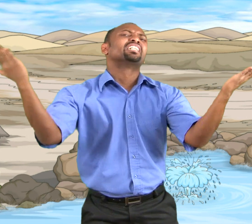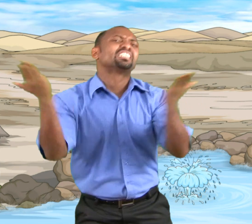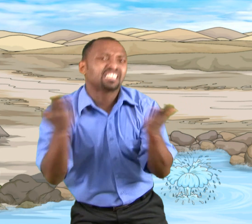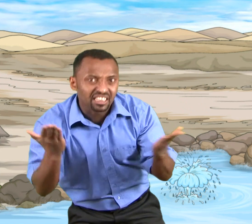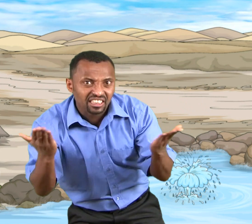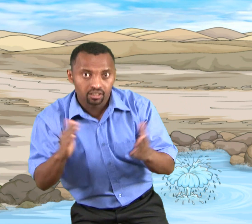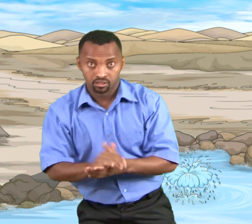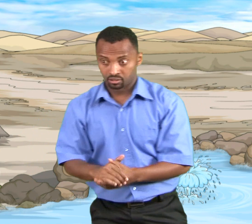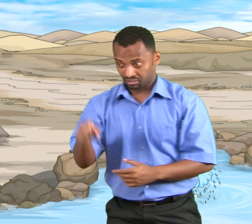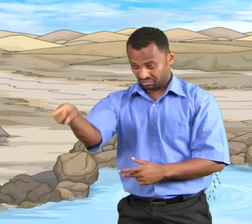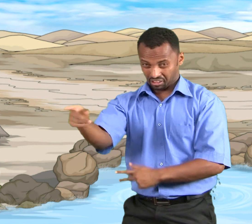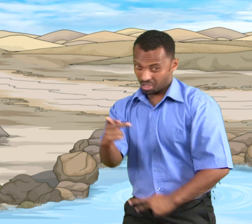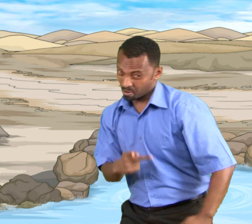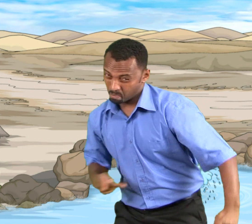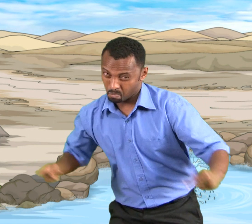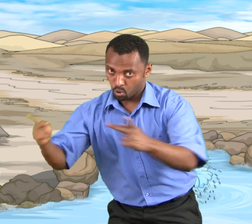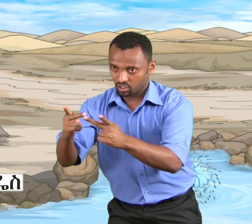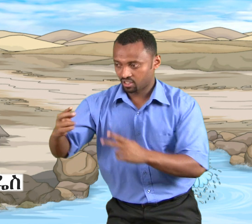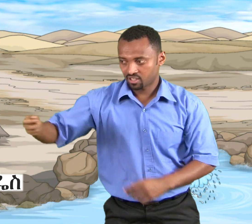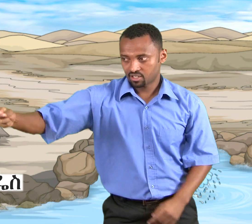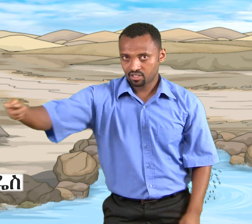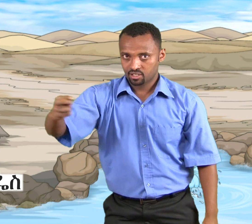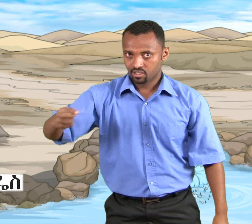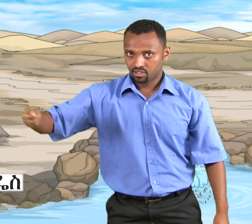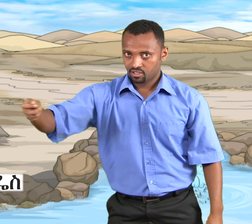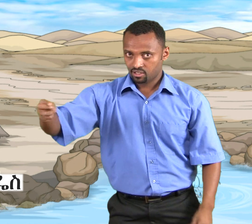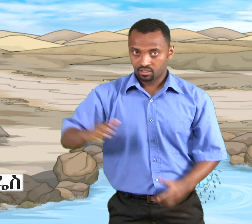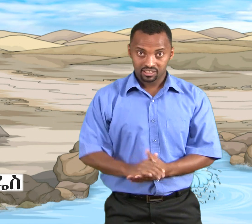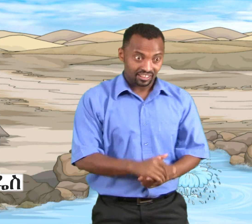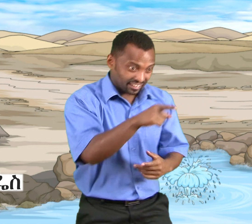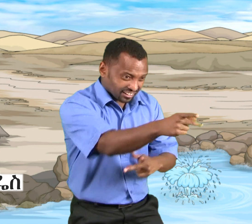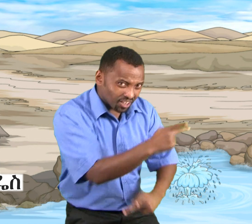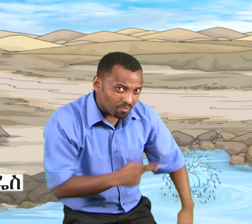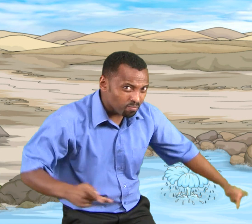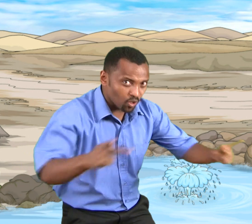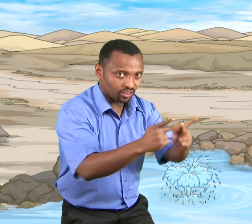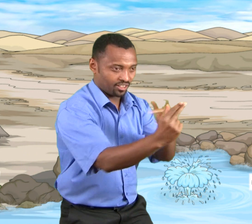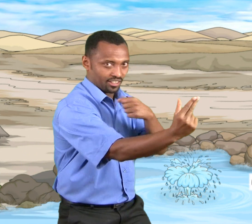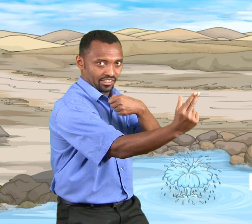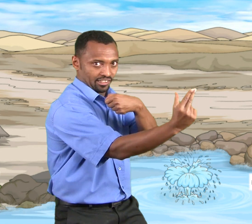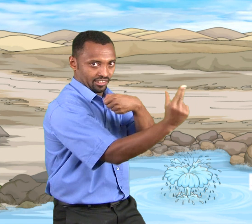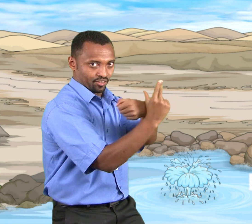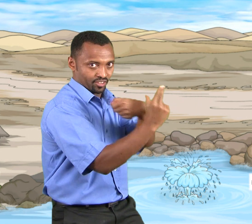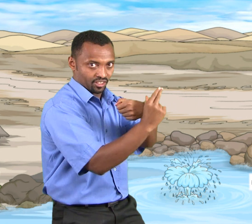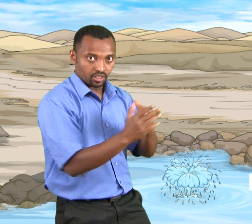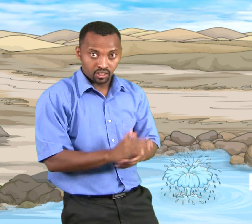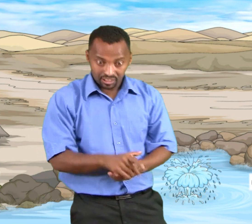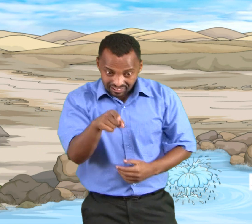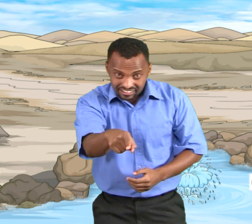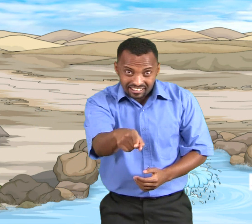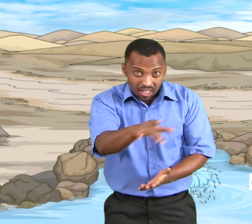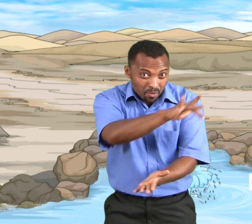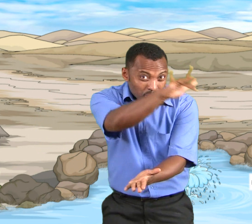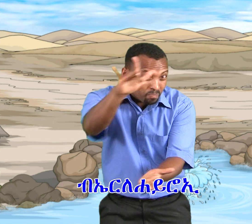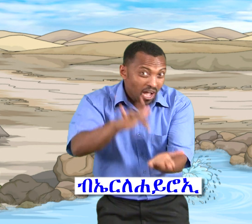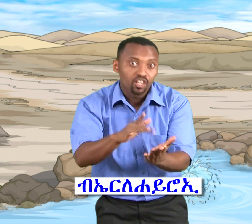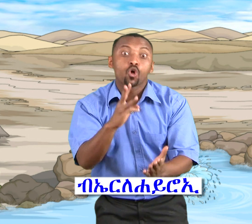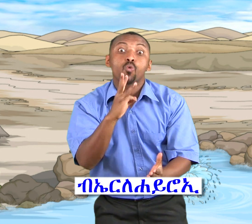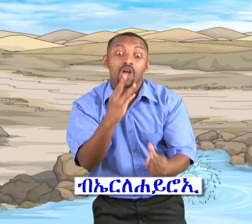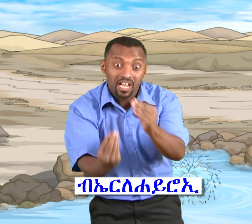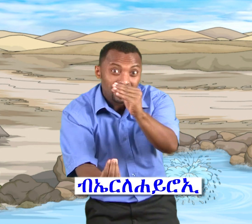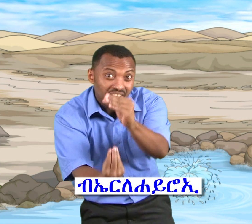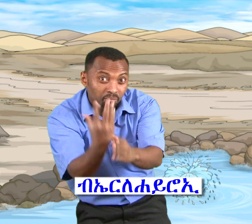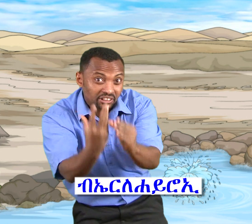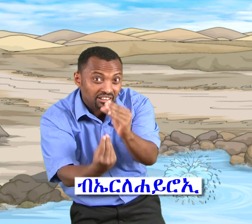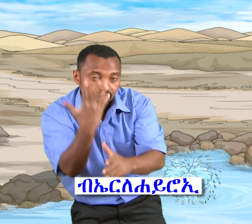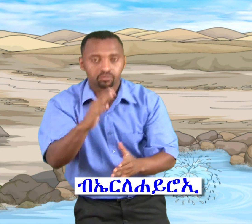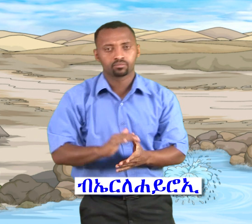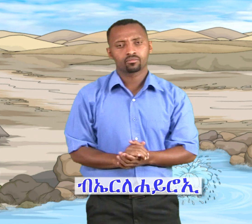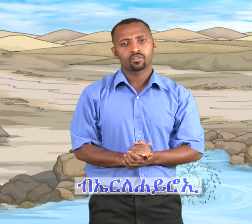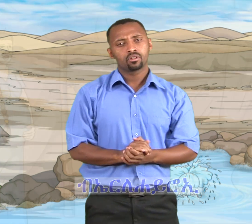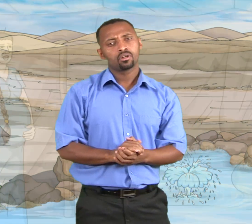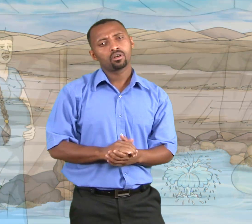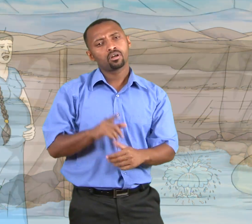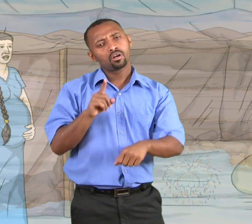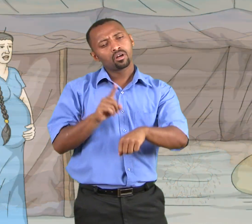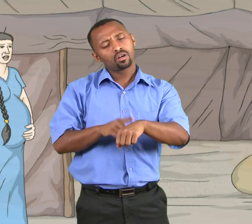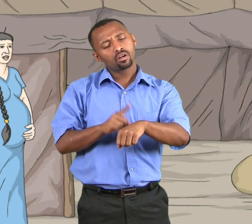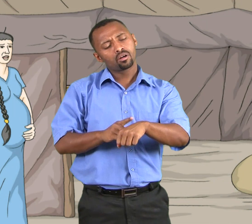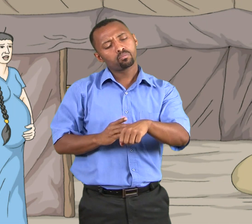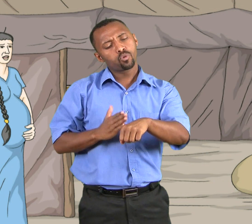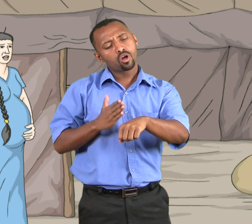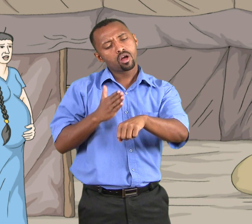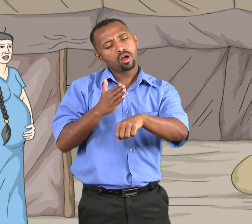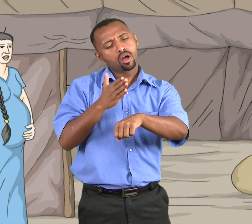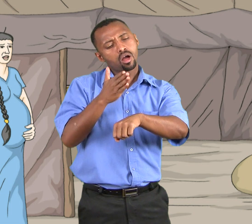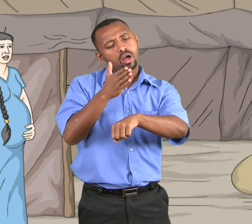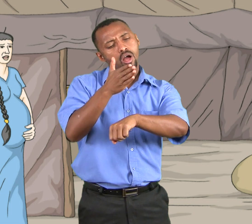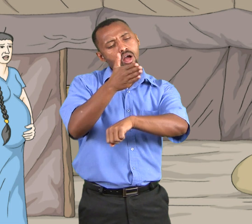It is located between Kadesh and Bered.